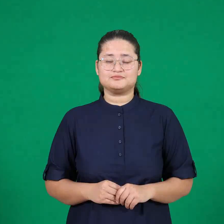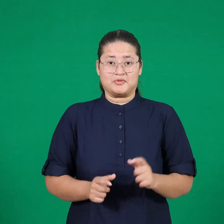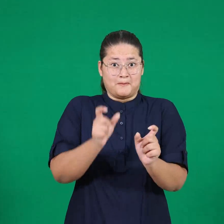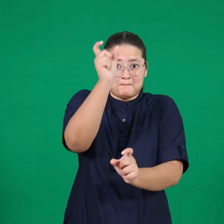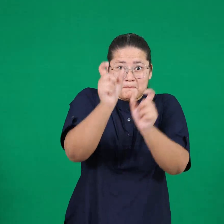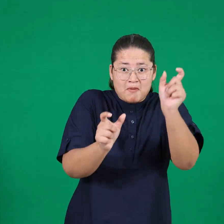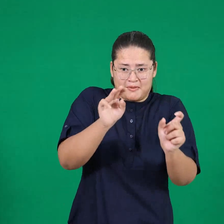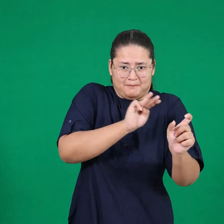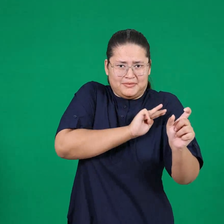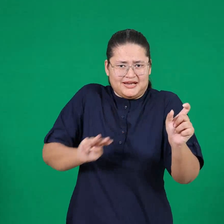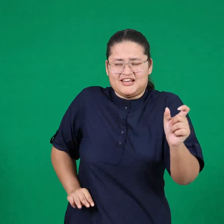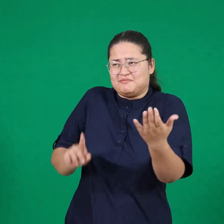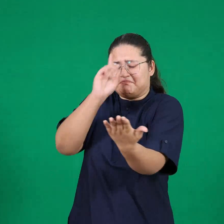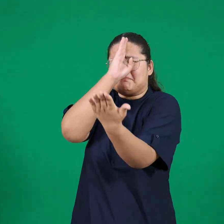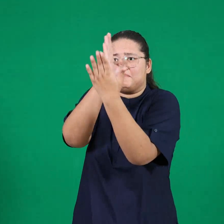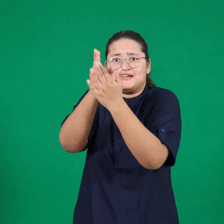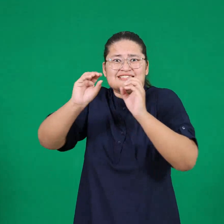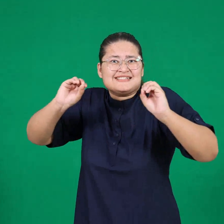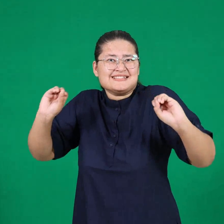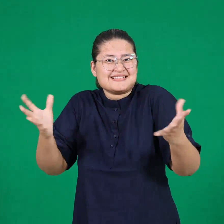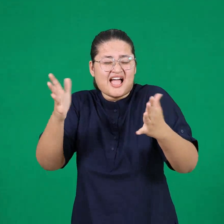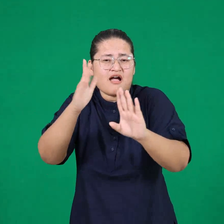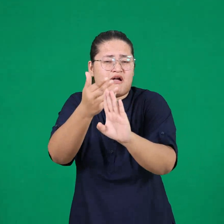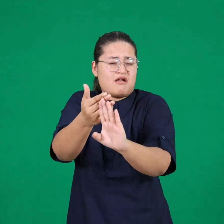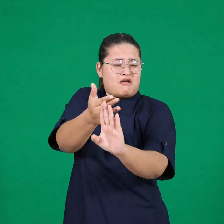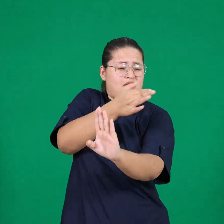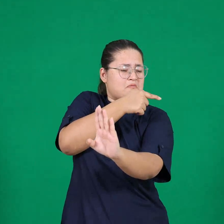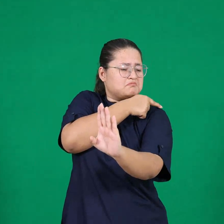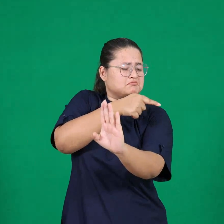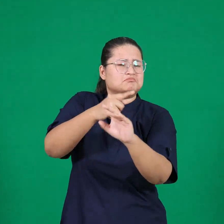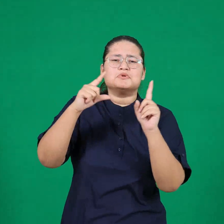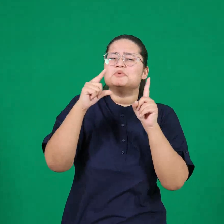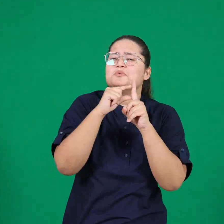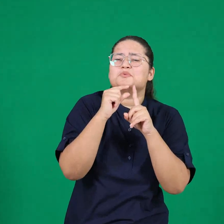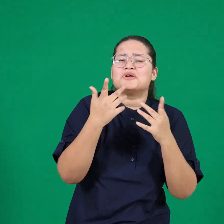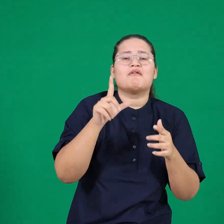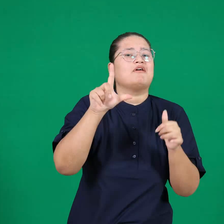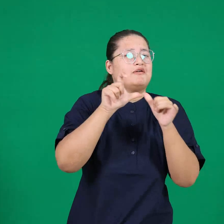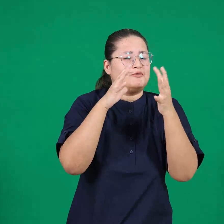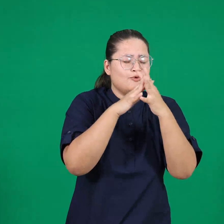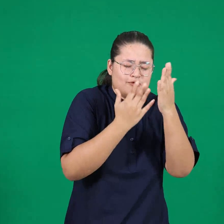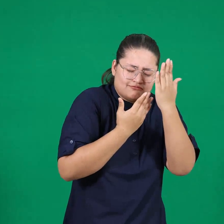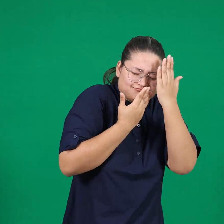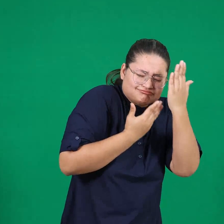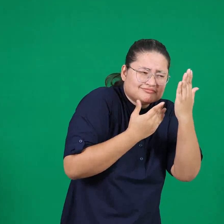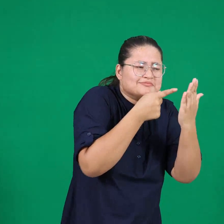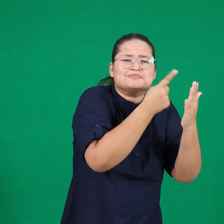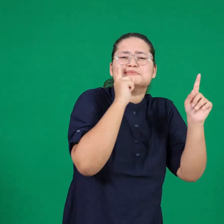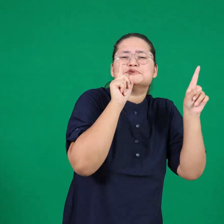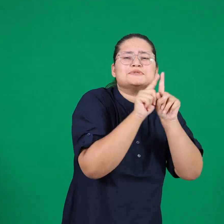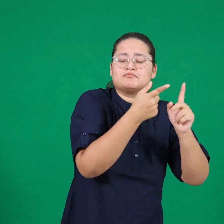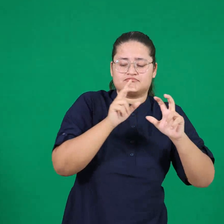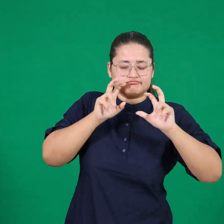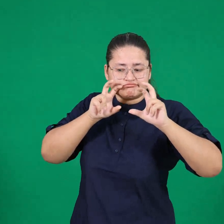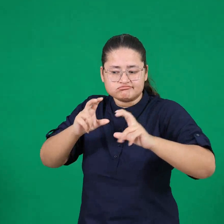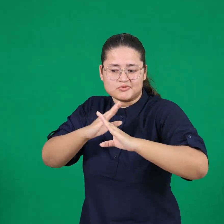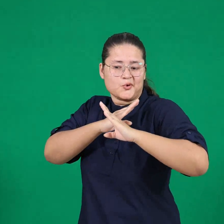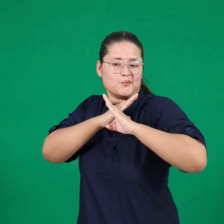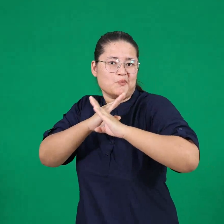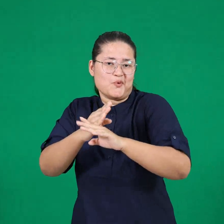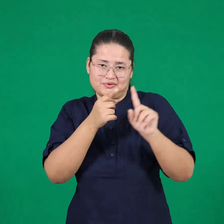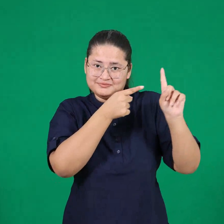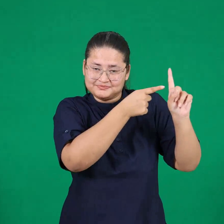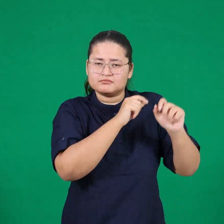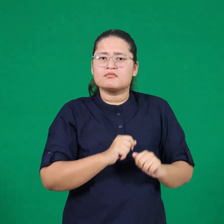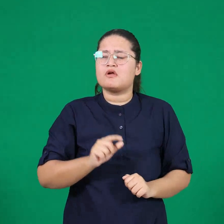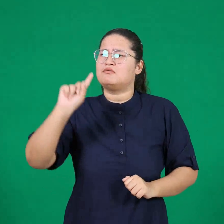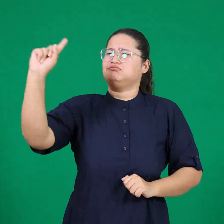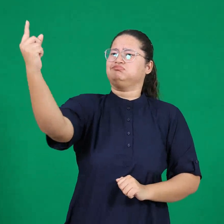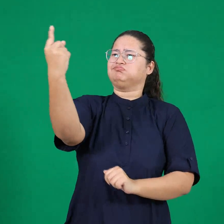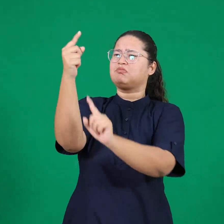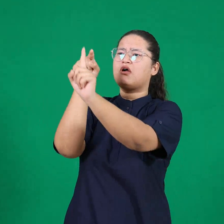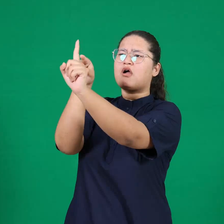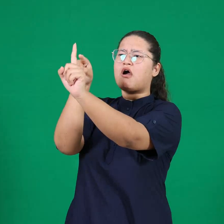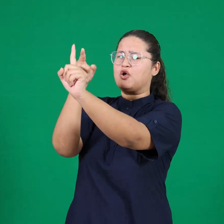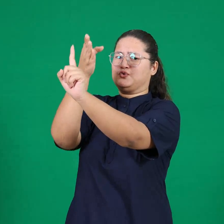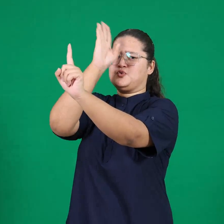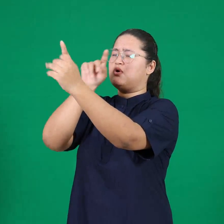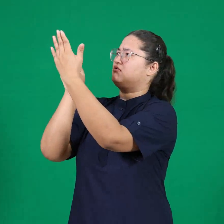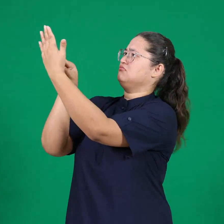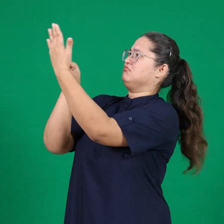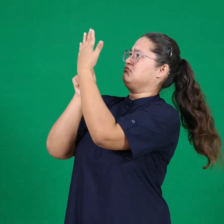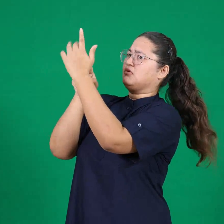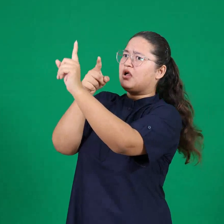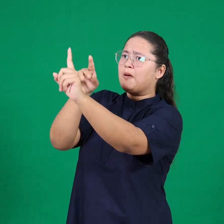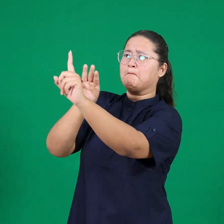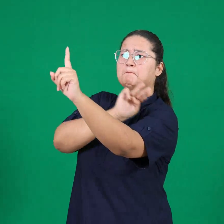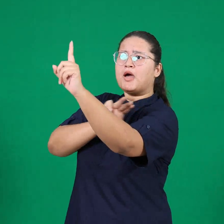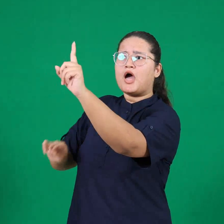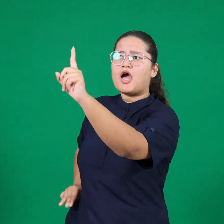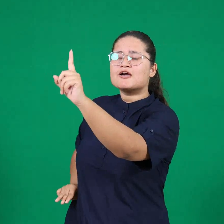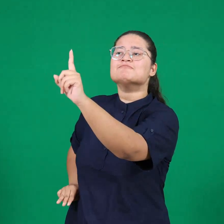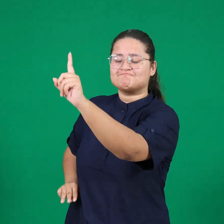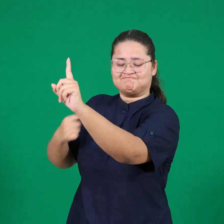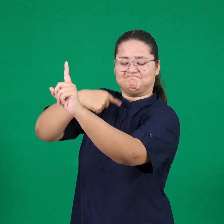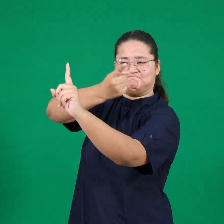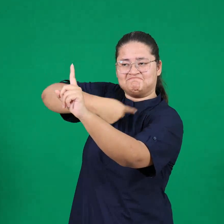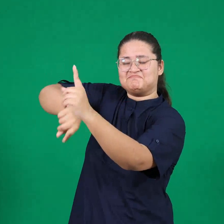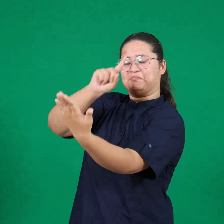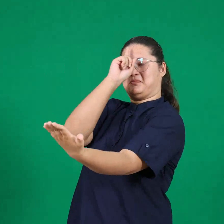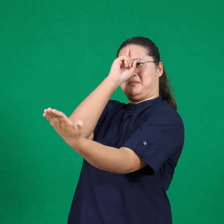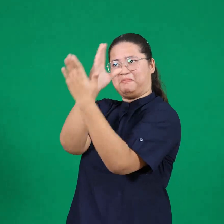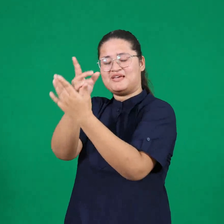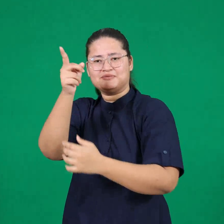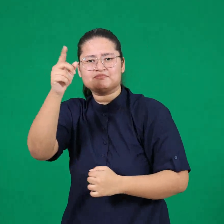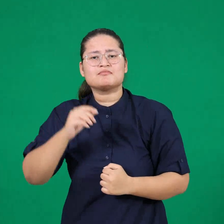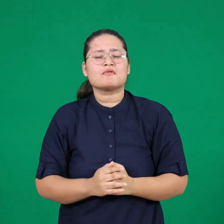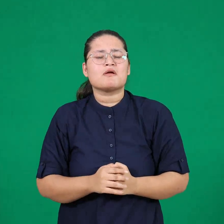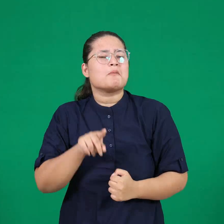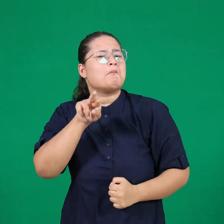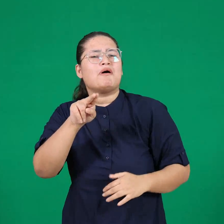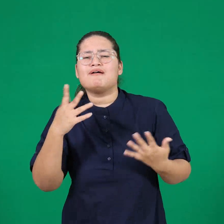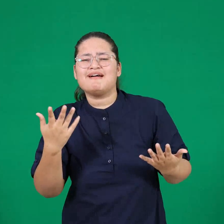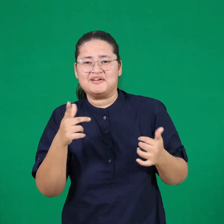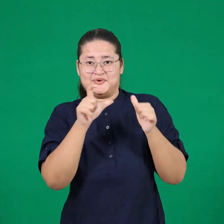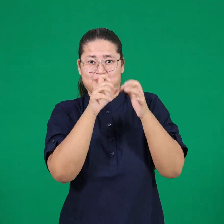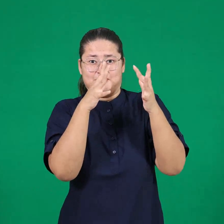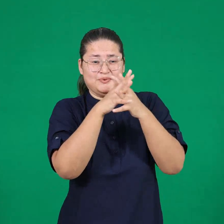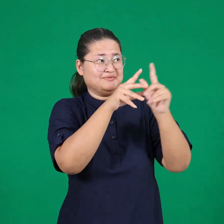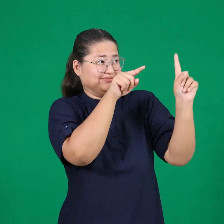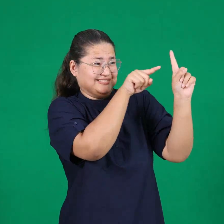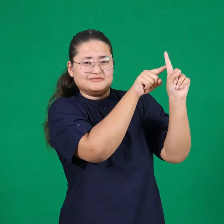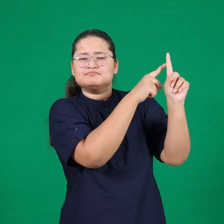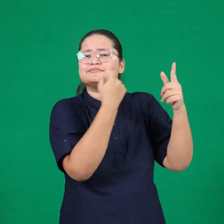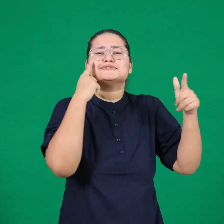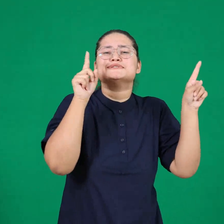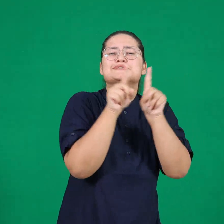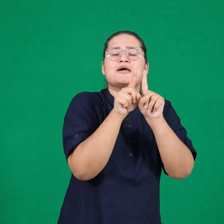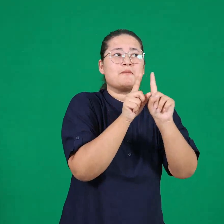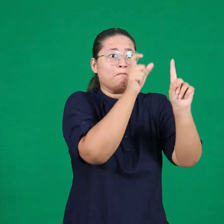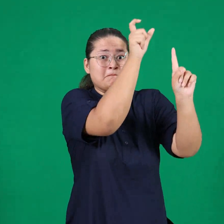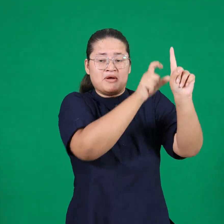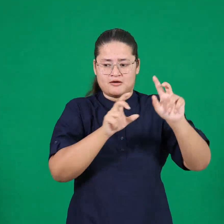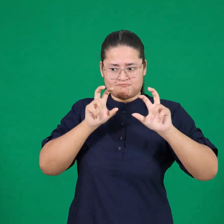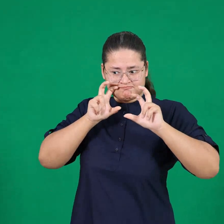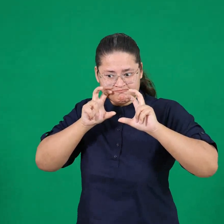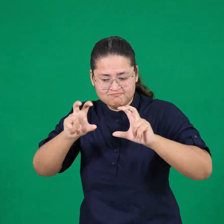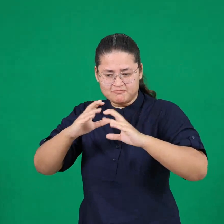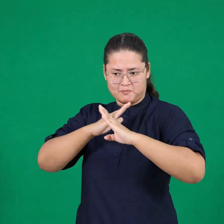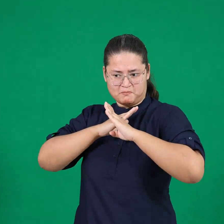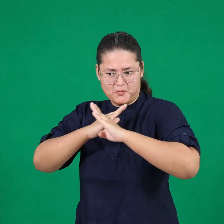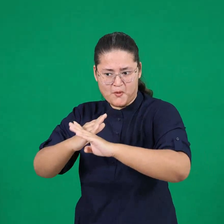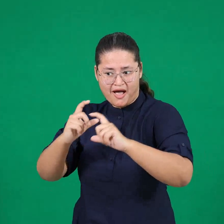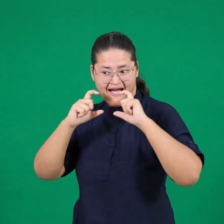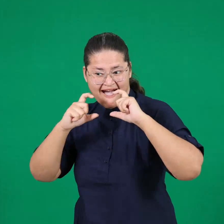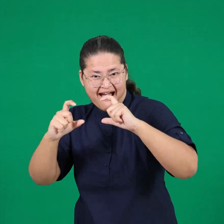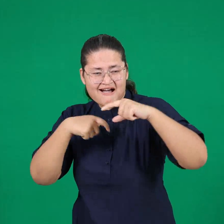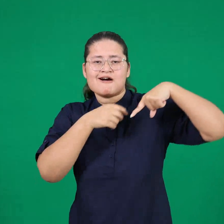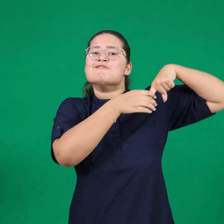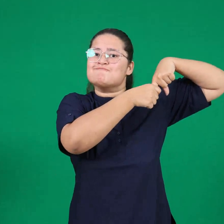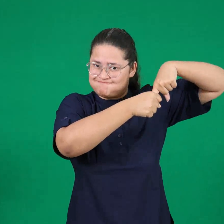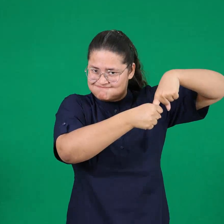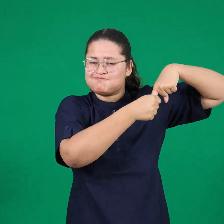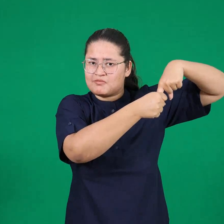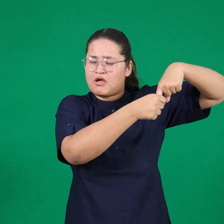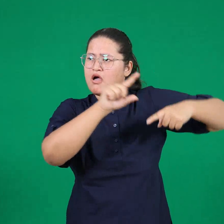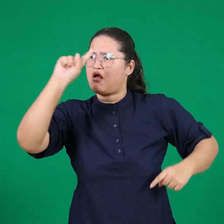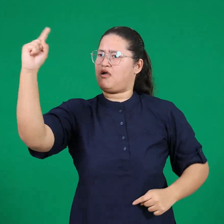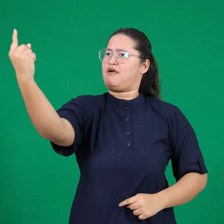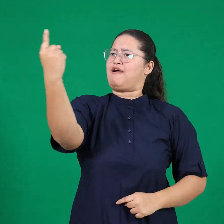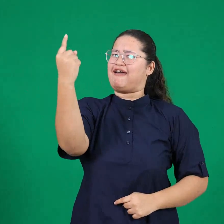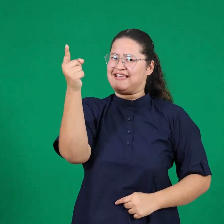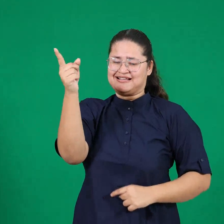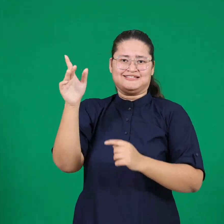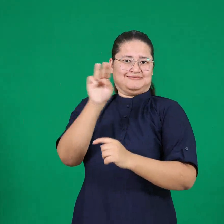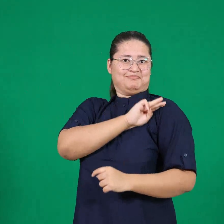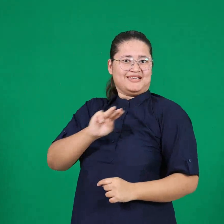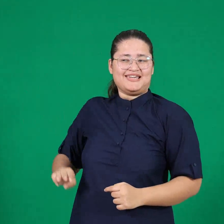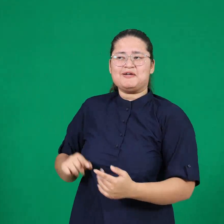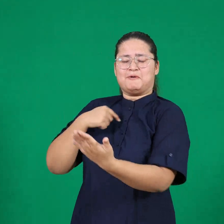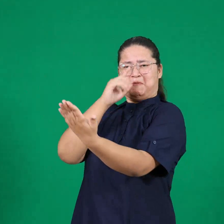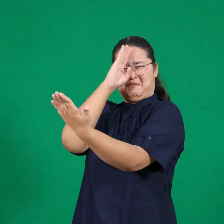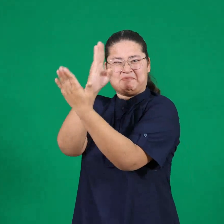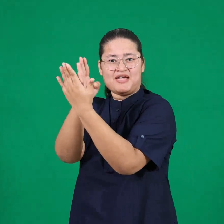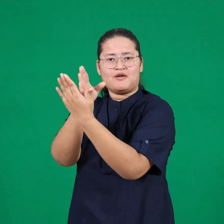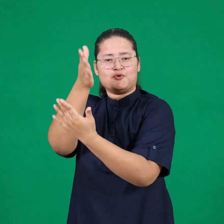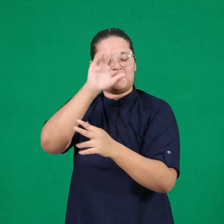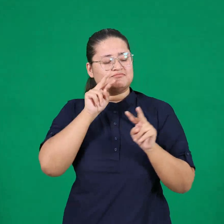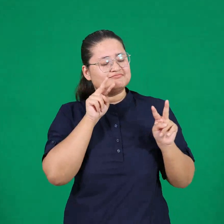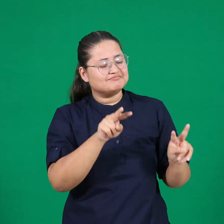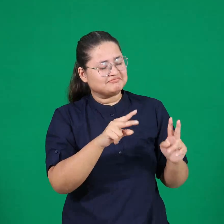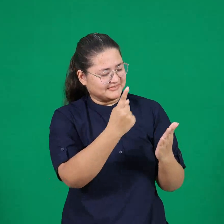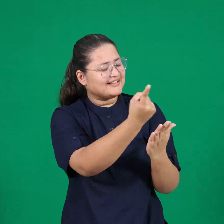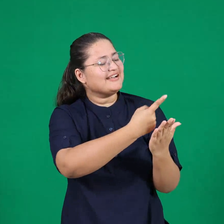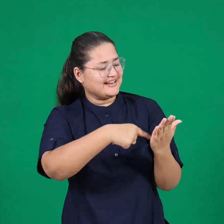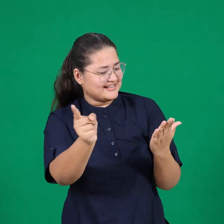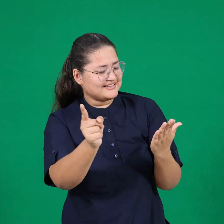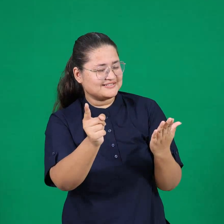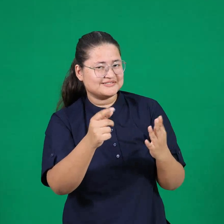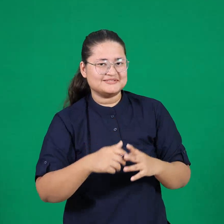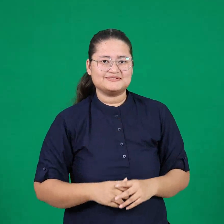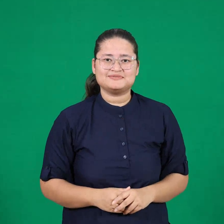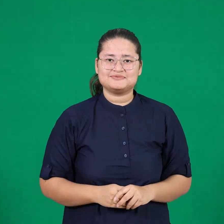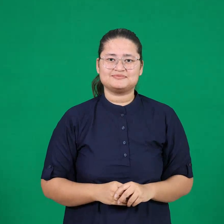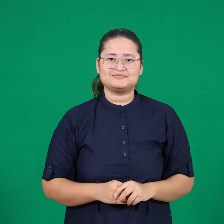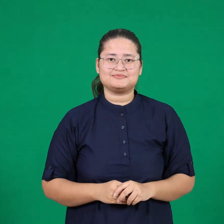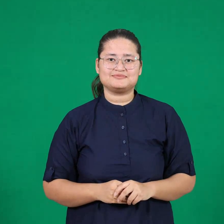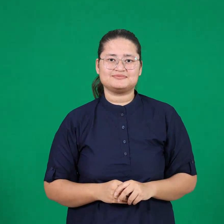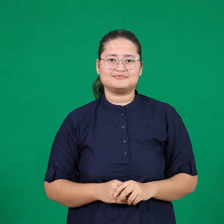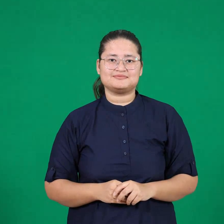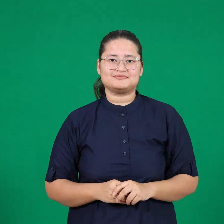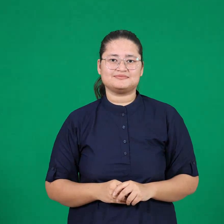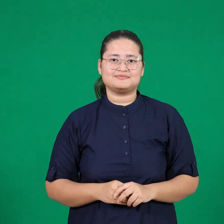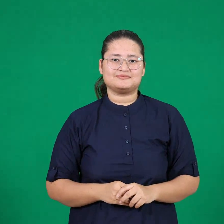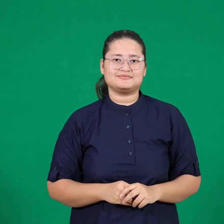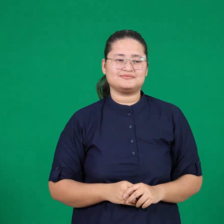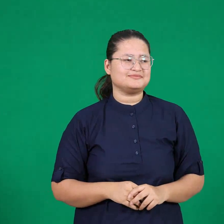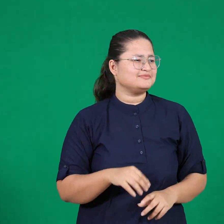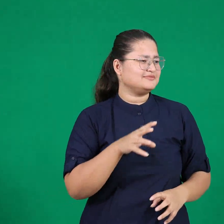Before this faith came, we were held in custody under the law, locked up until faith should be revealed. So the law became our guardian to lead us to Christ, that we might be justified by faith.